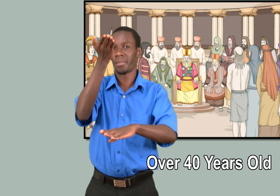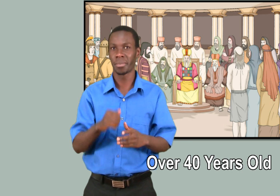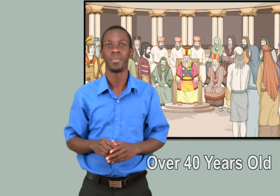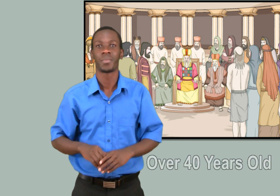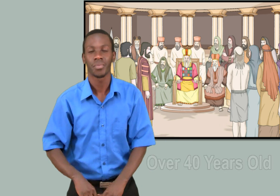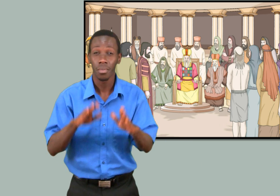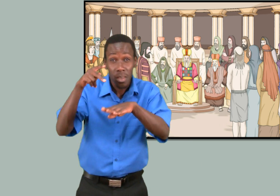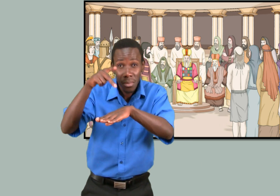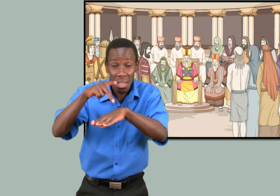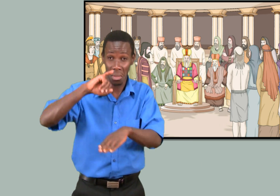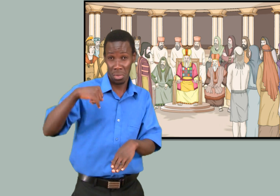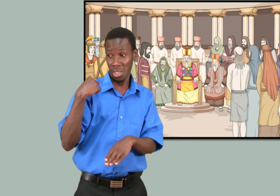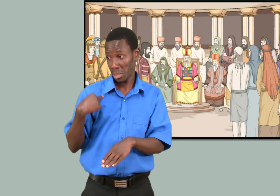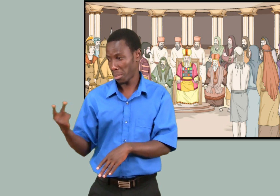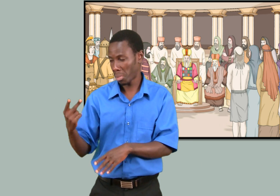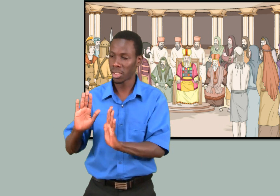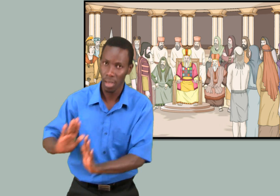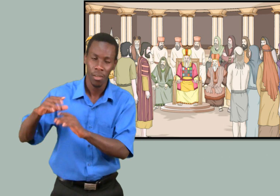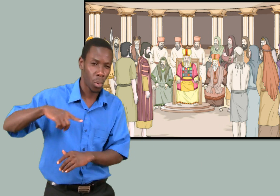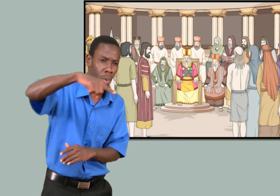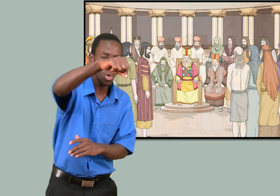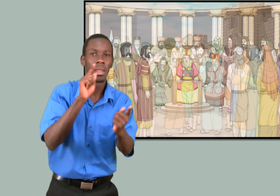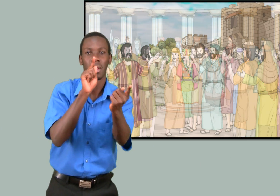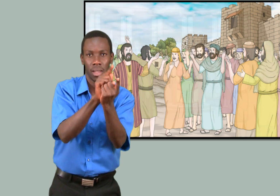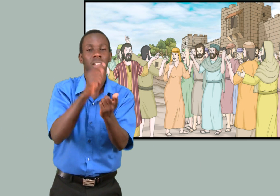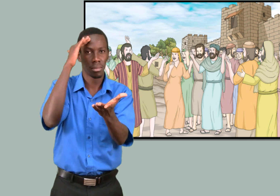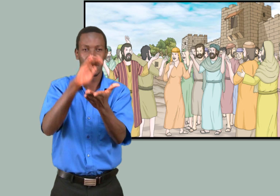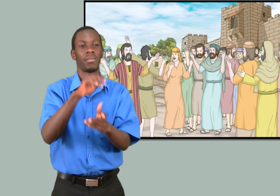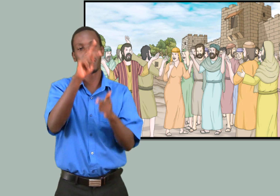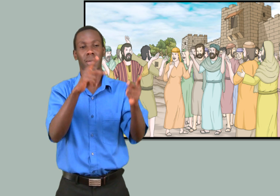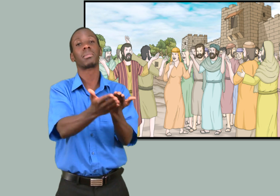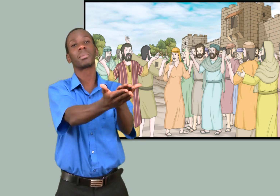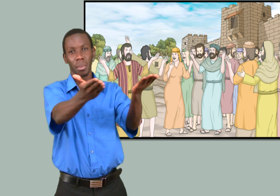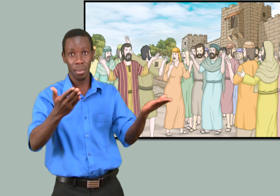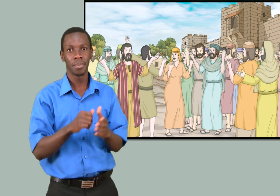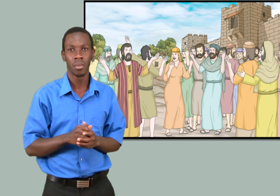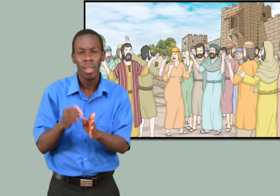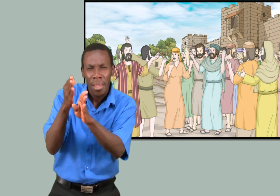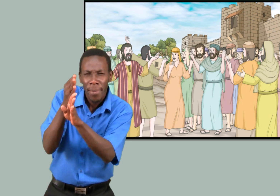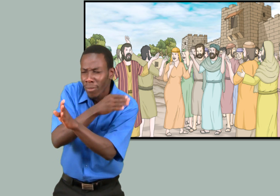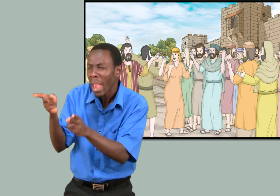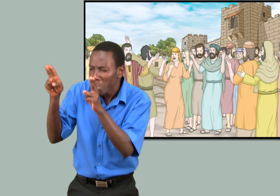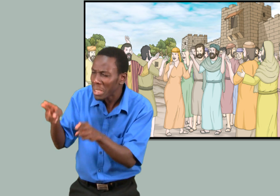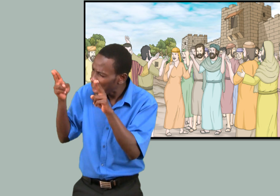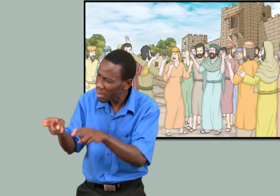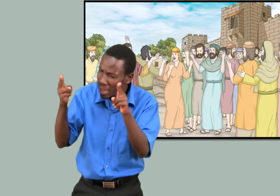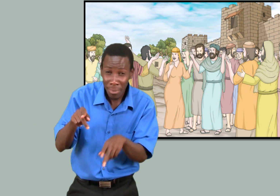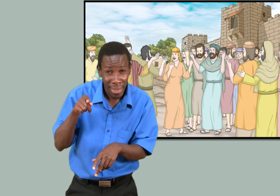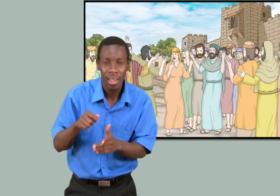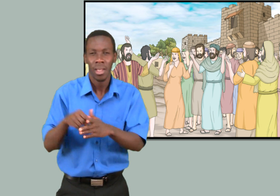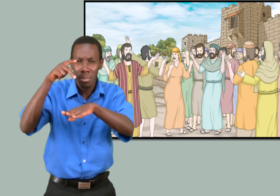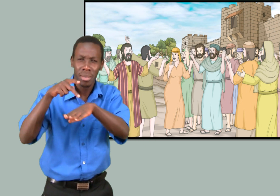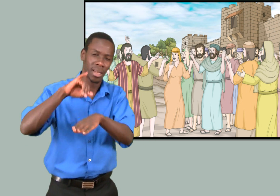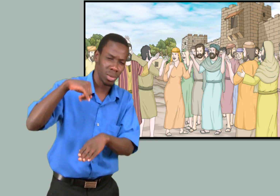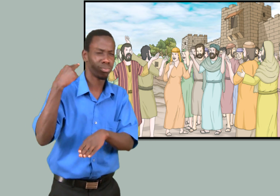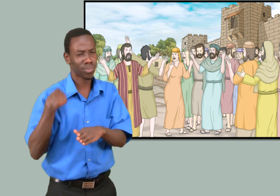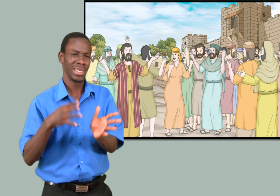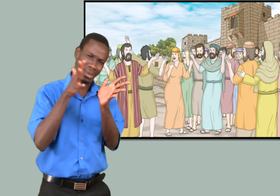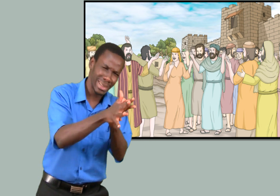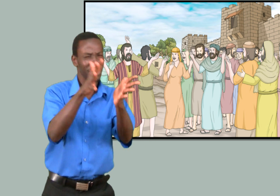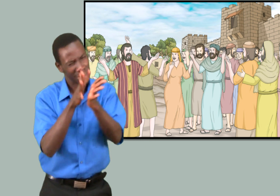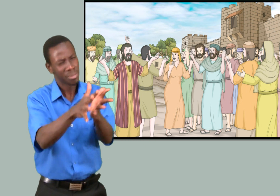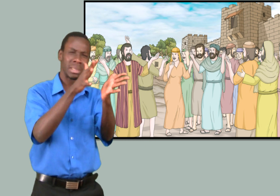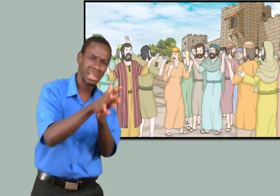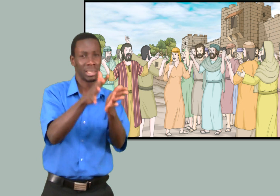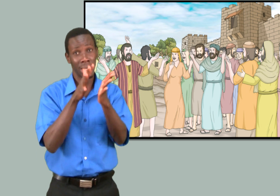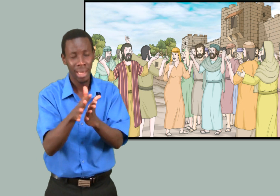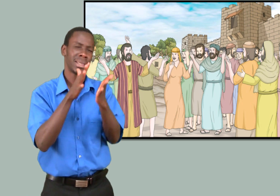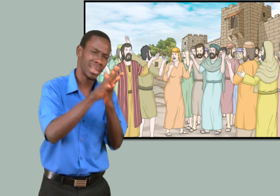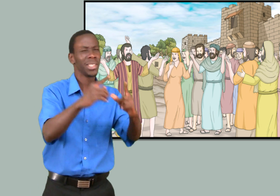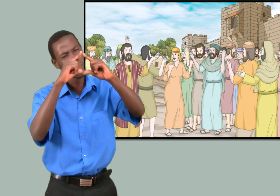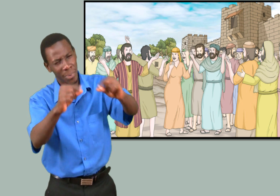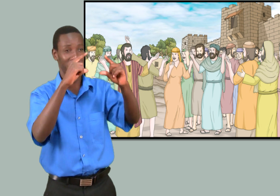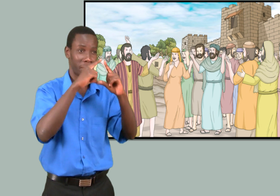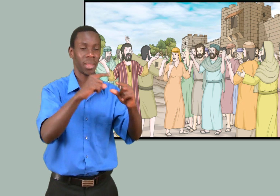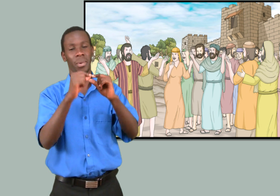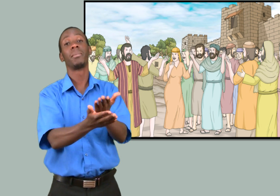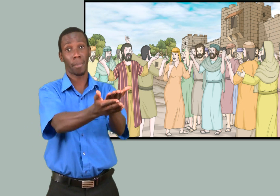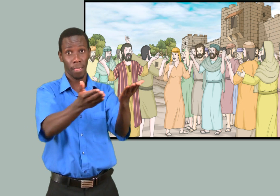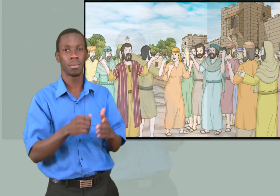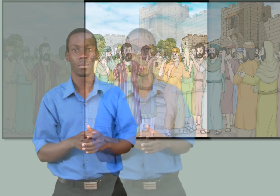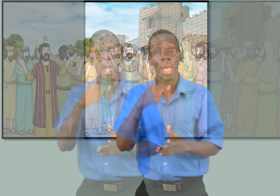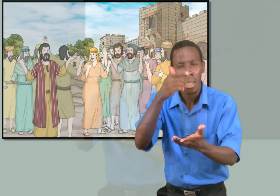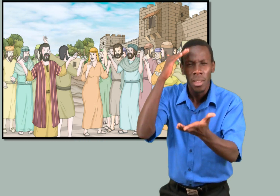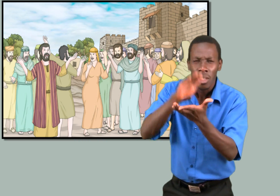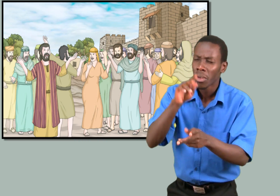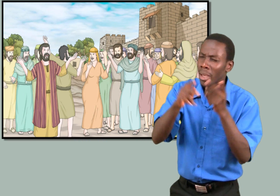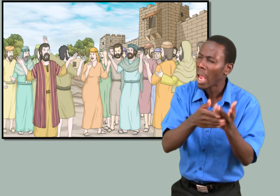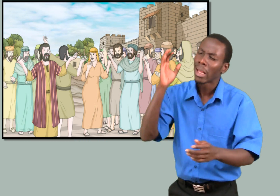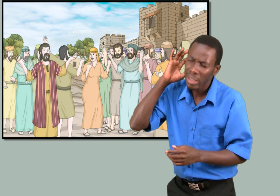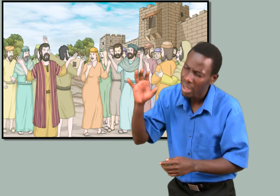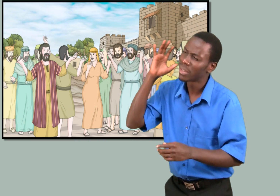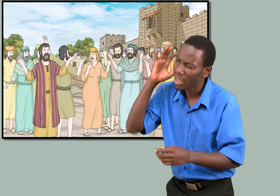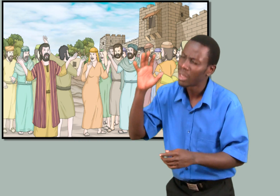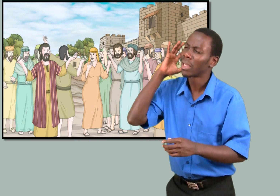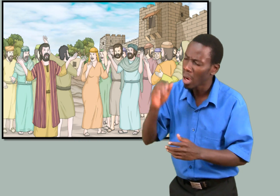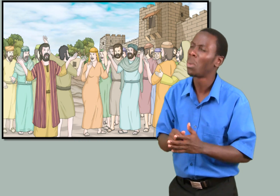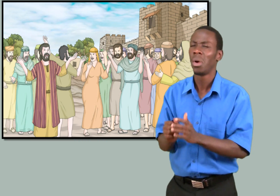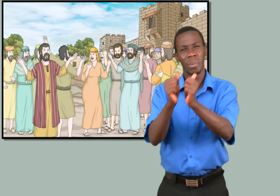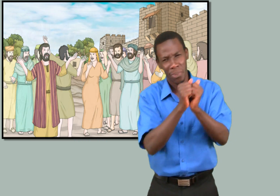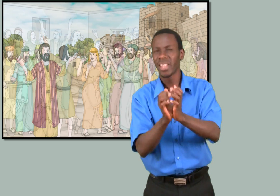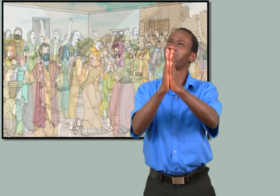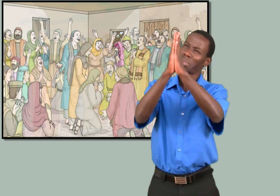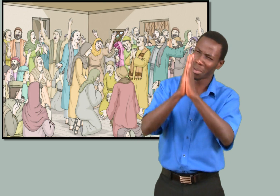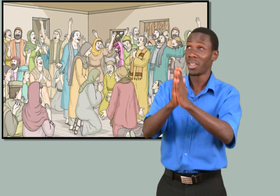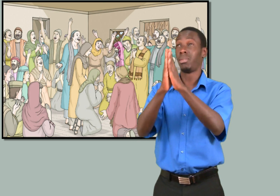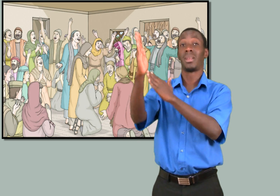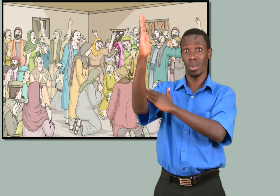On their release, Peter and John returned to their own people and reported everything that the chief priests and elders had said to them.